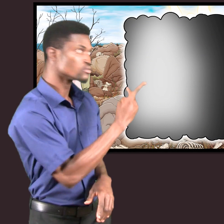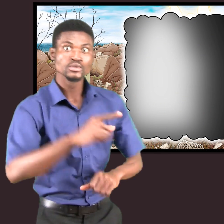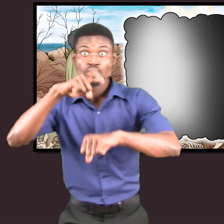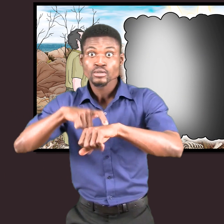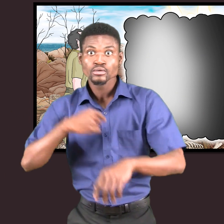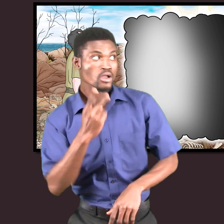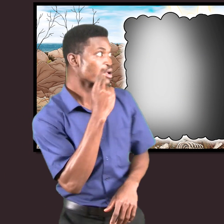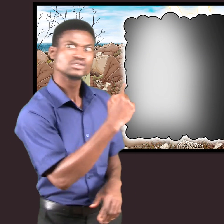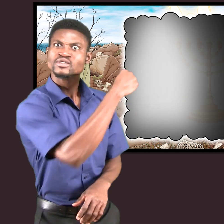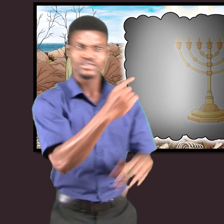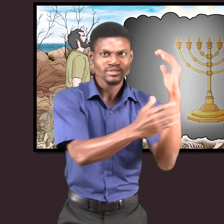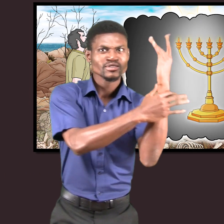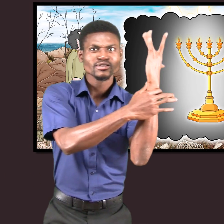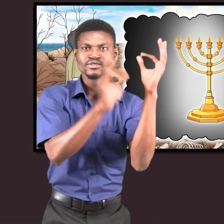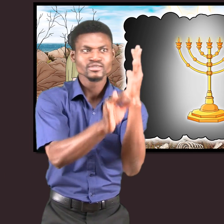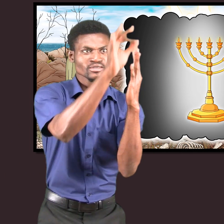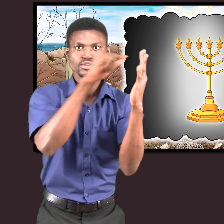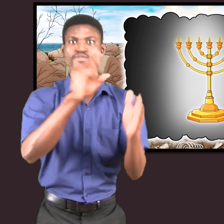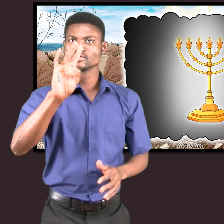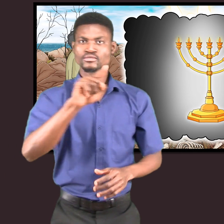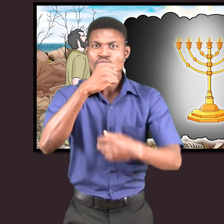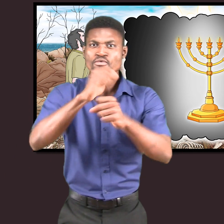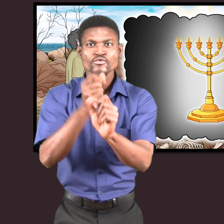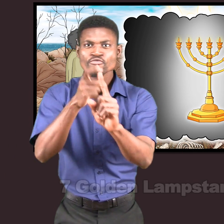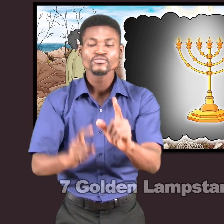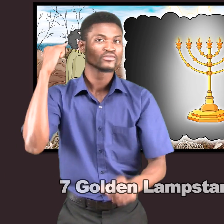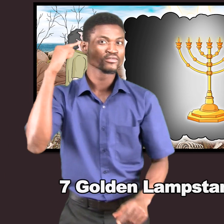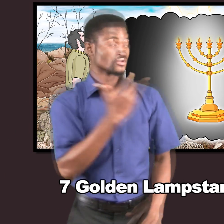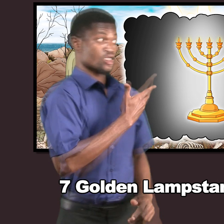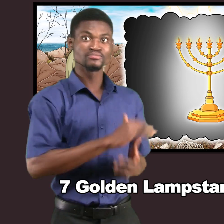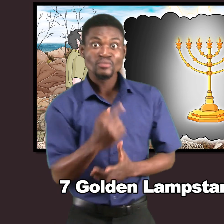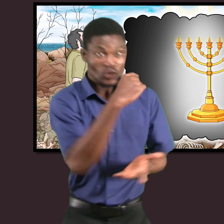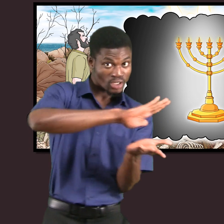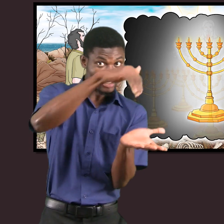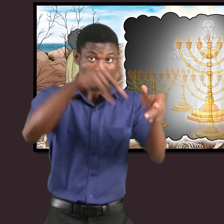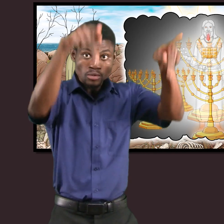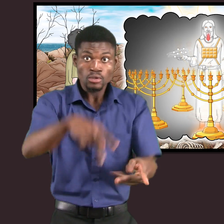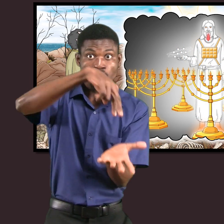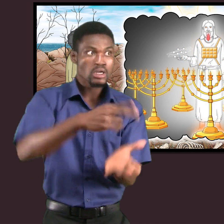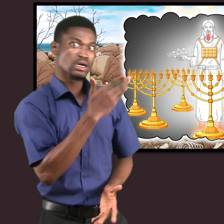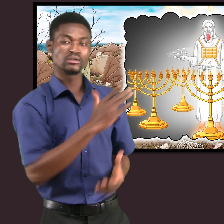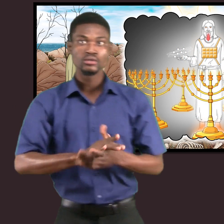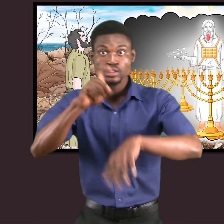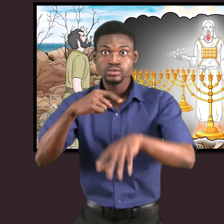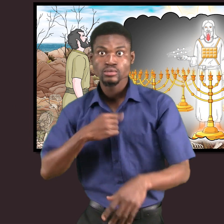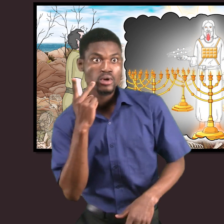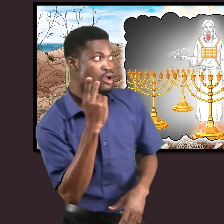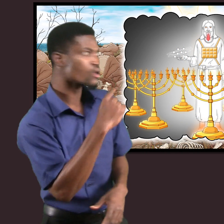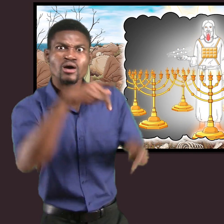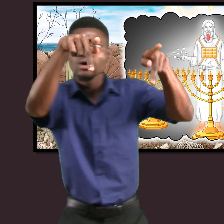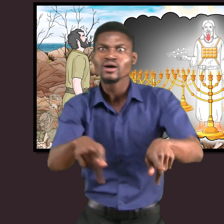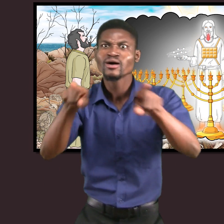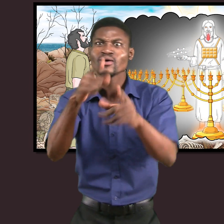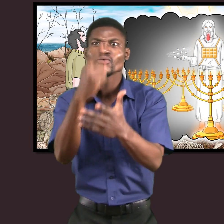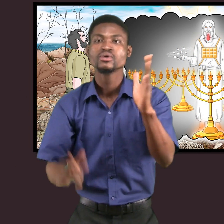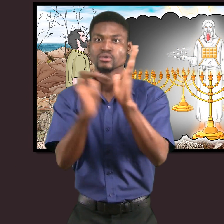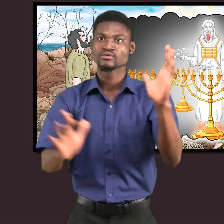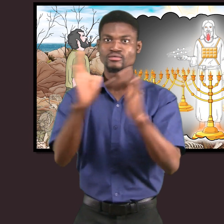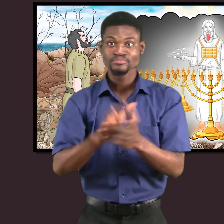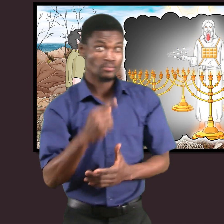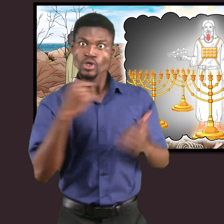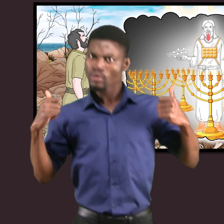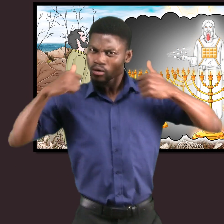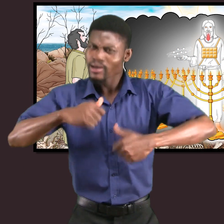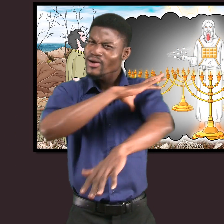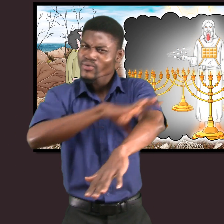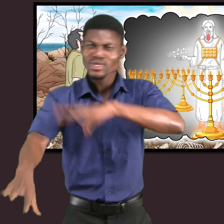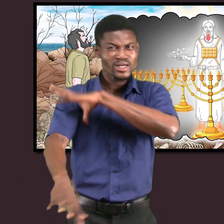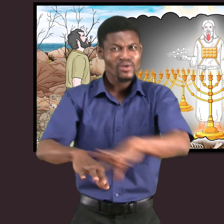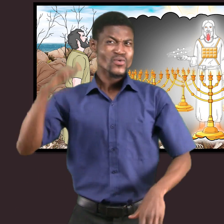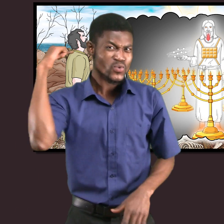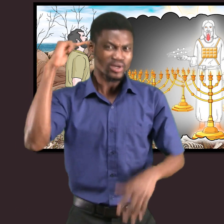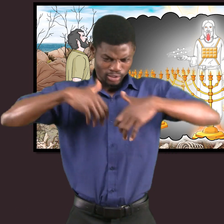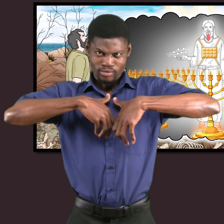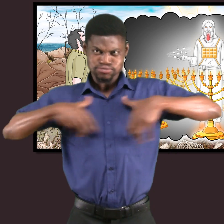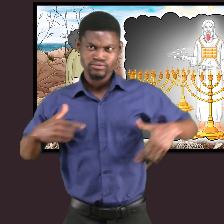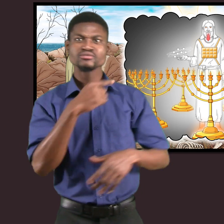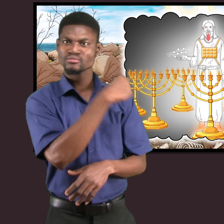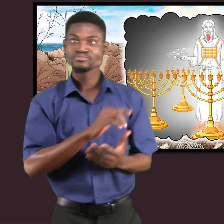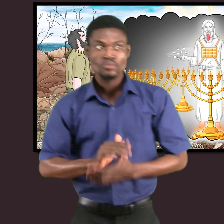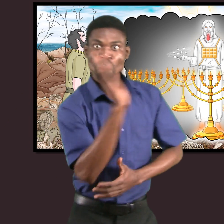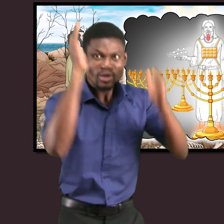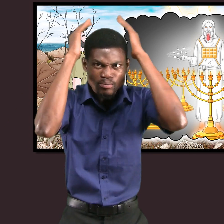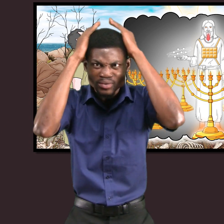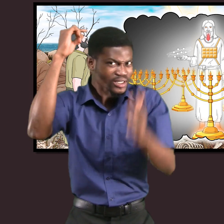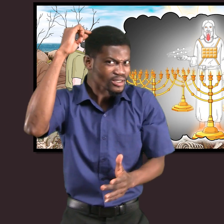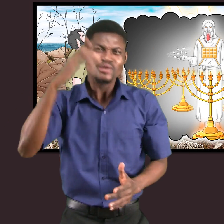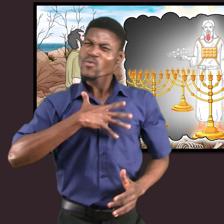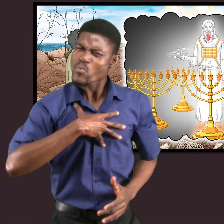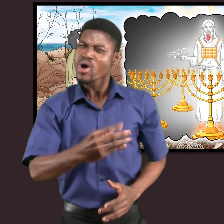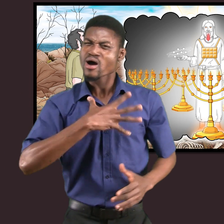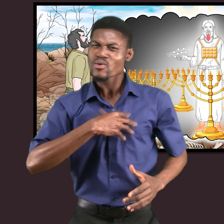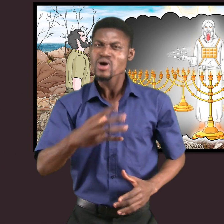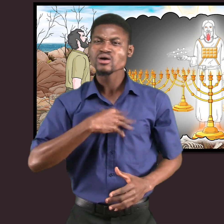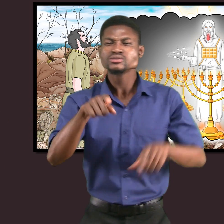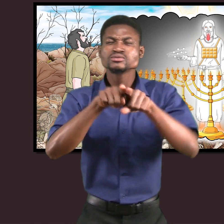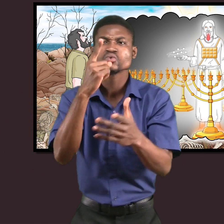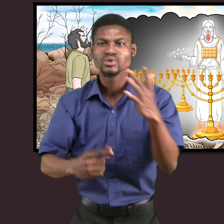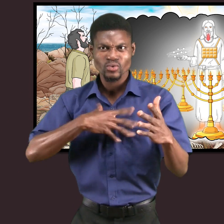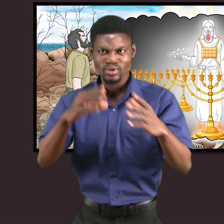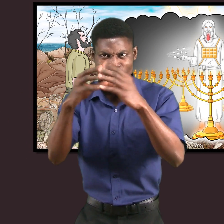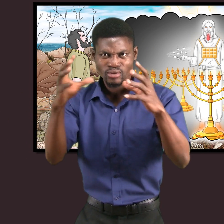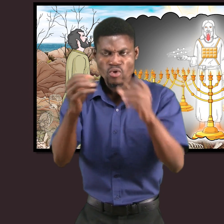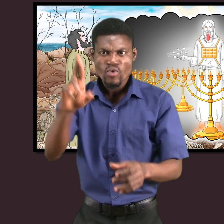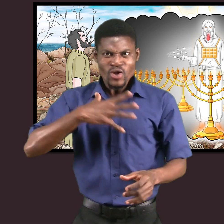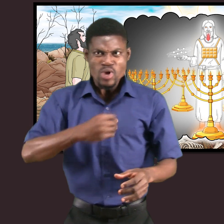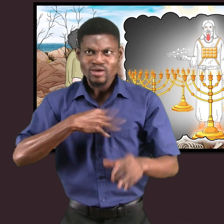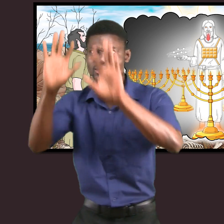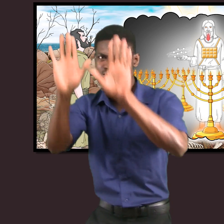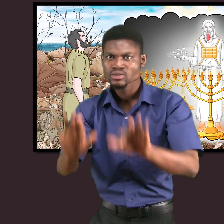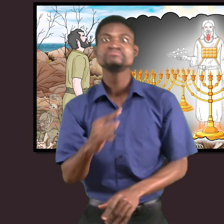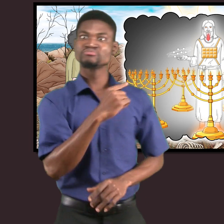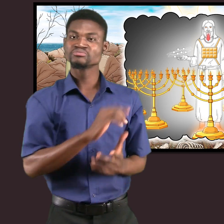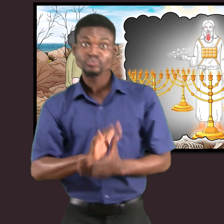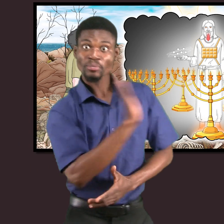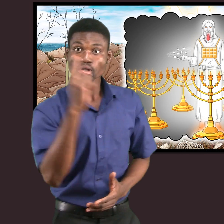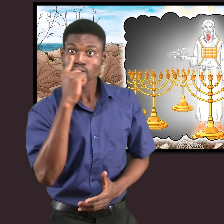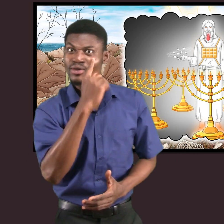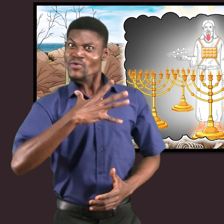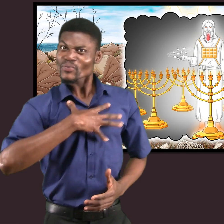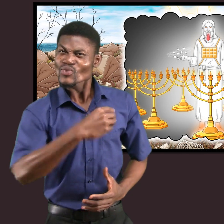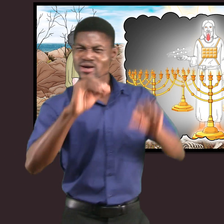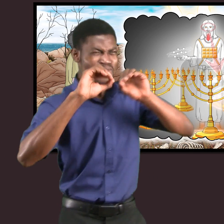And having turned, I saw seven golden lampstands, and among the lampstands was One like the Son of Man, dressed in a long robe, with a golden sash around His chest.